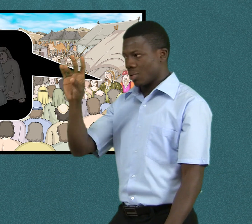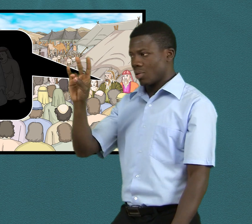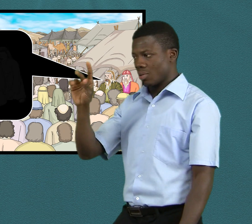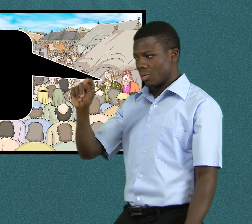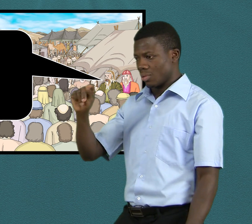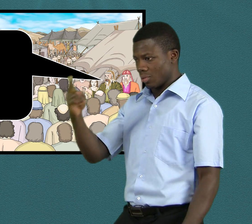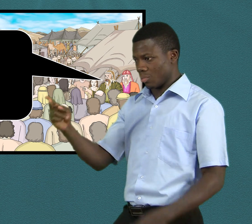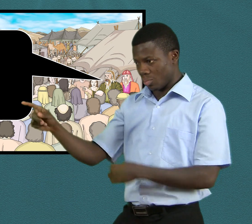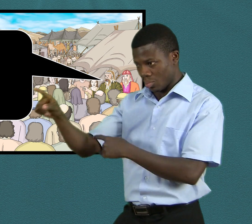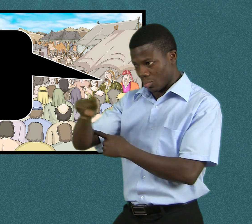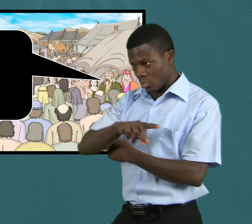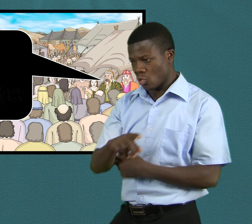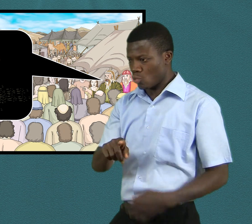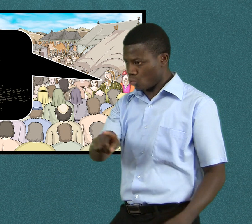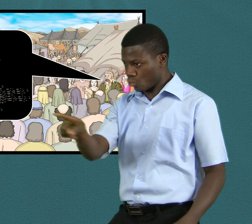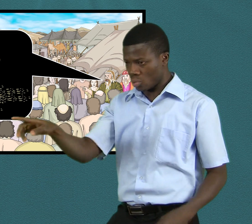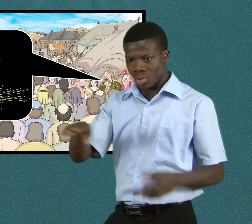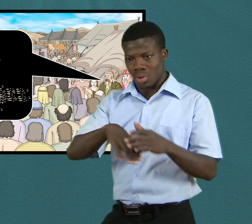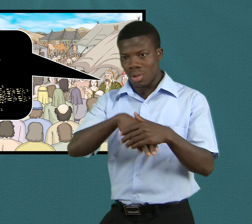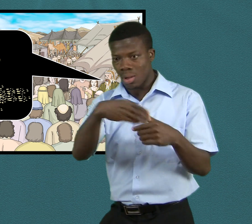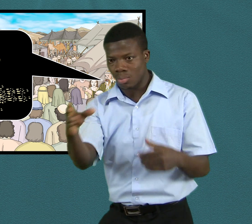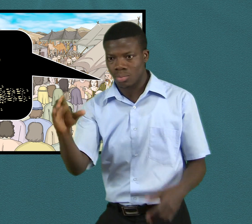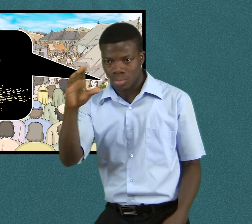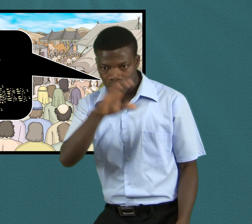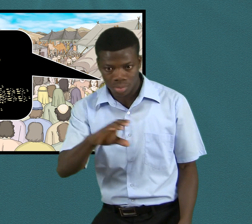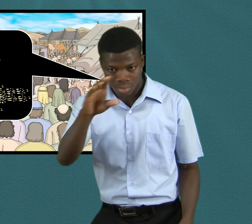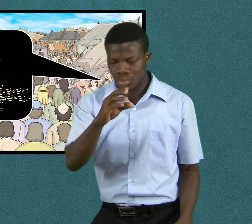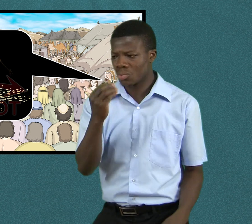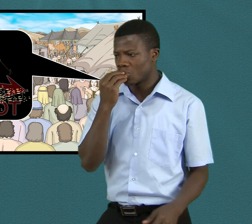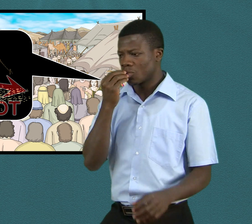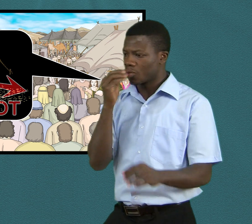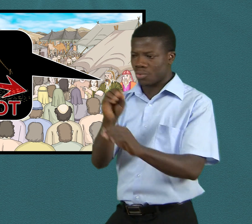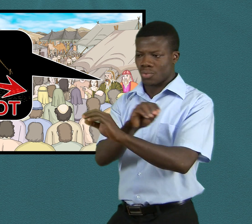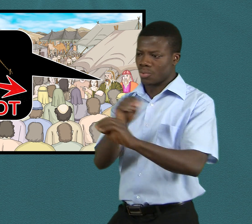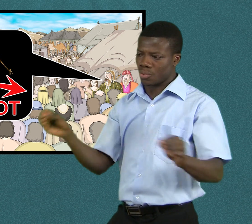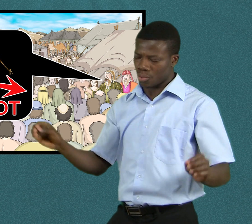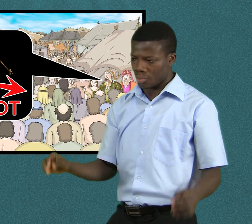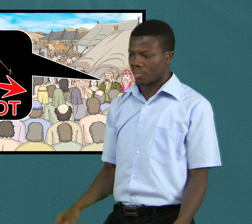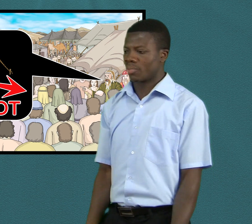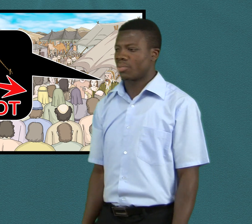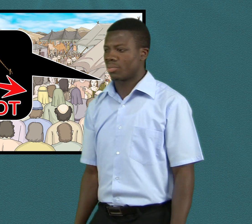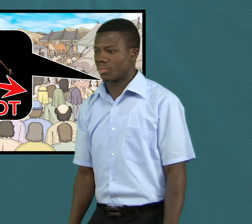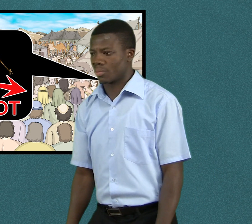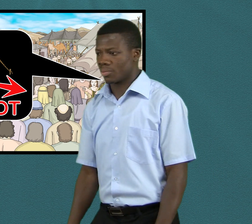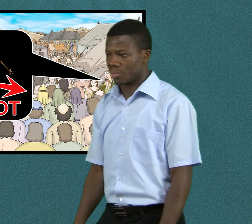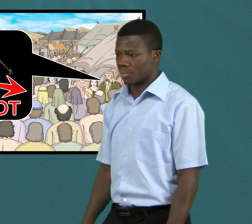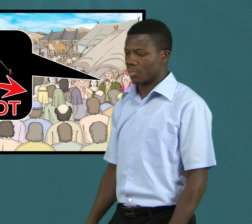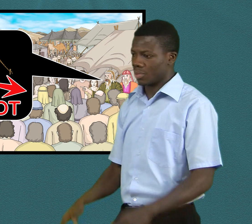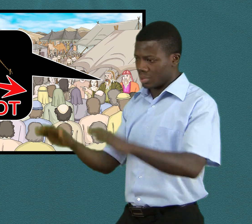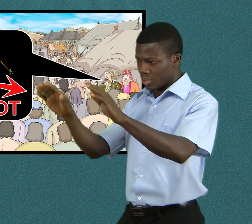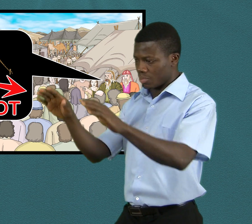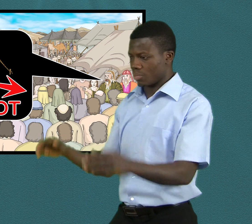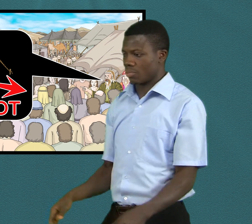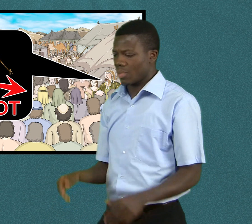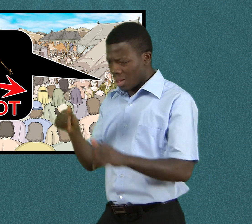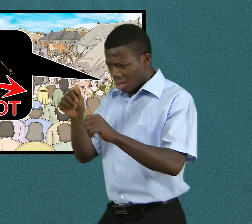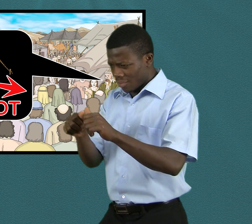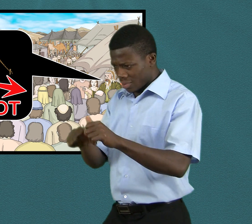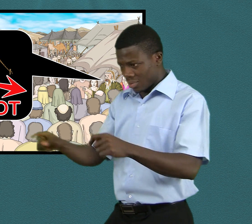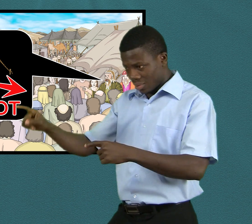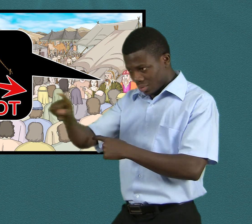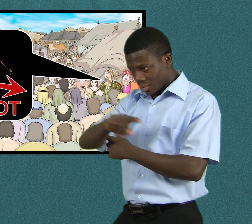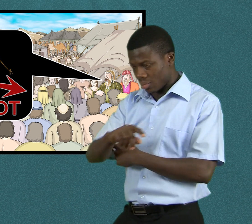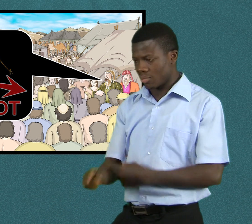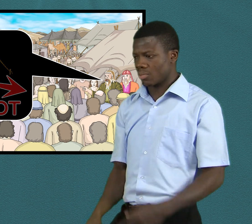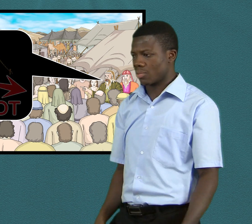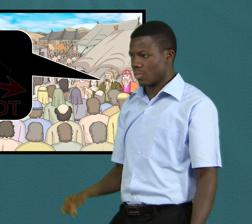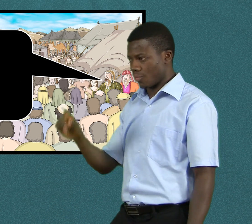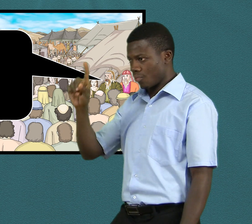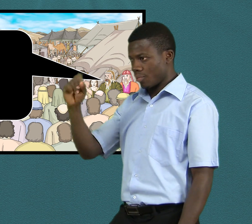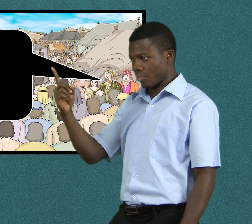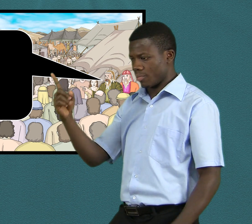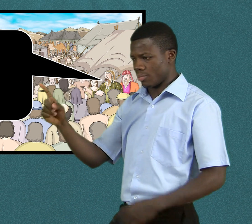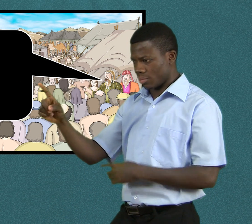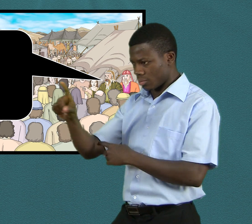Today you will not find anything in the field.